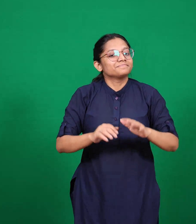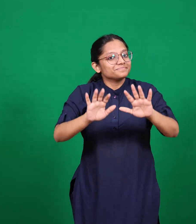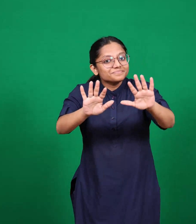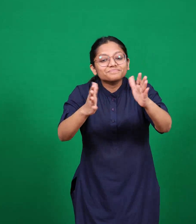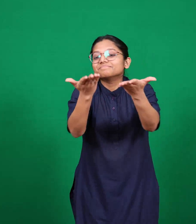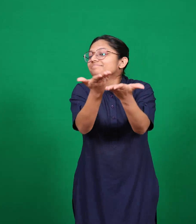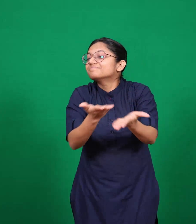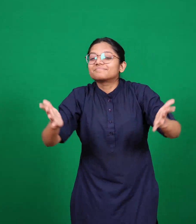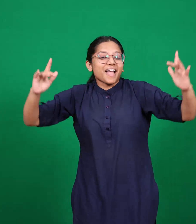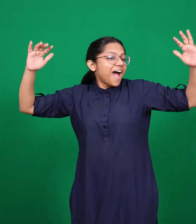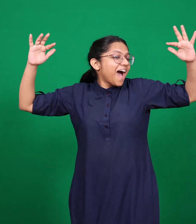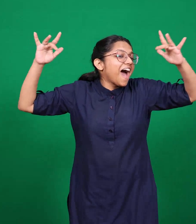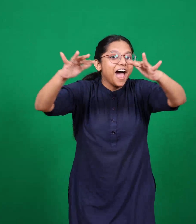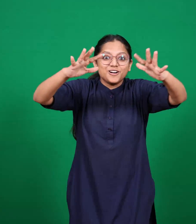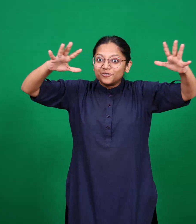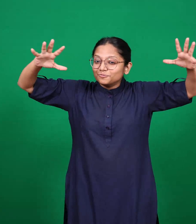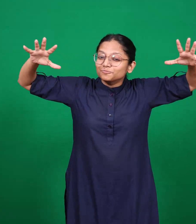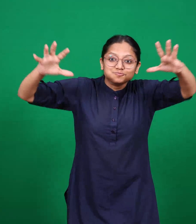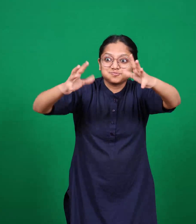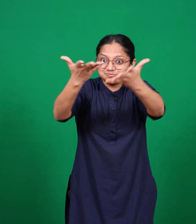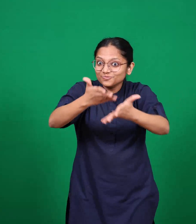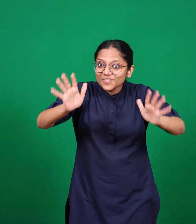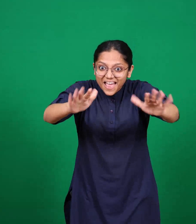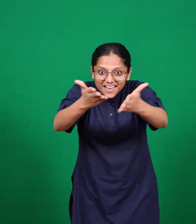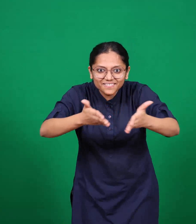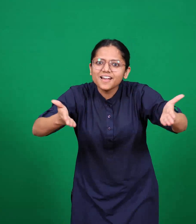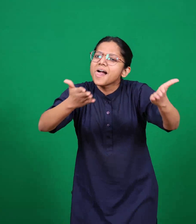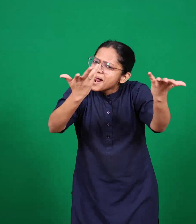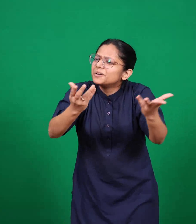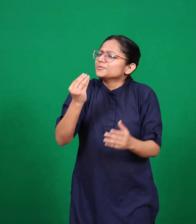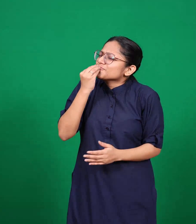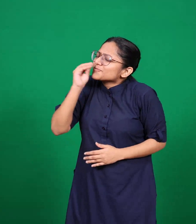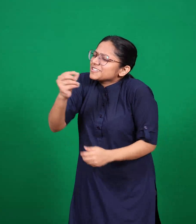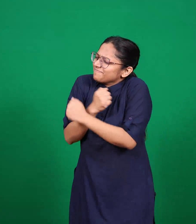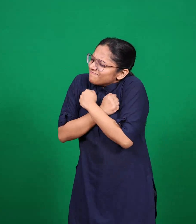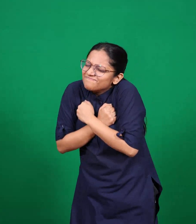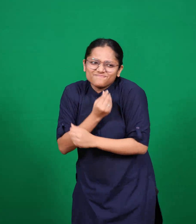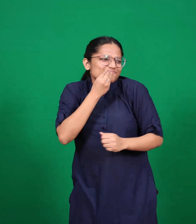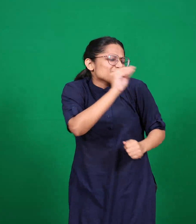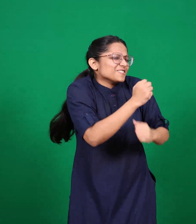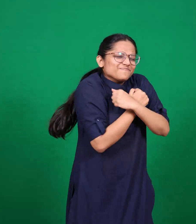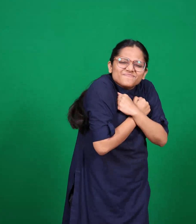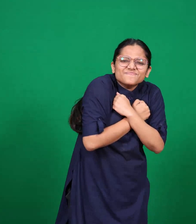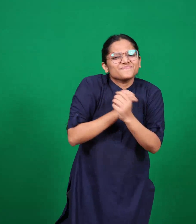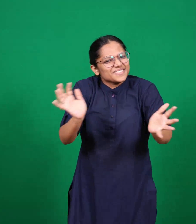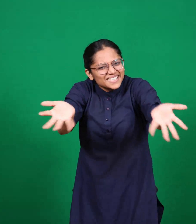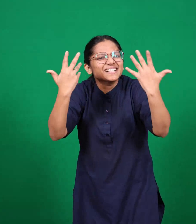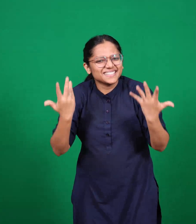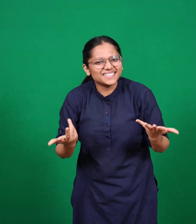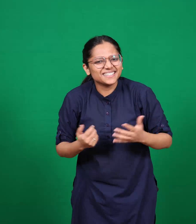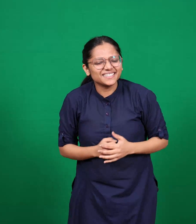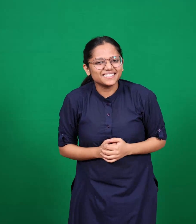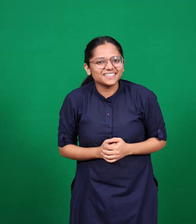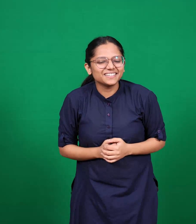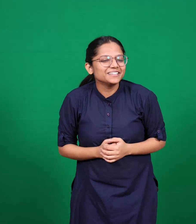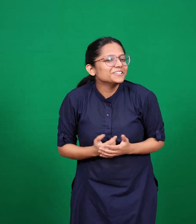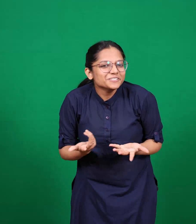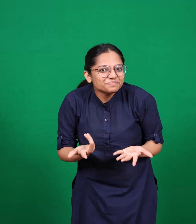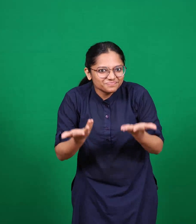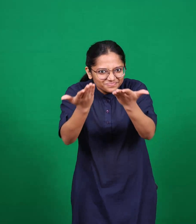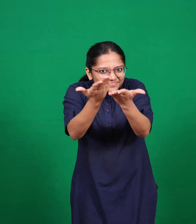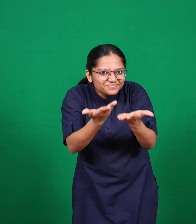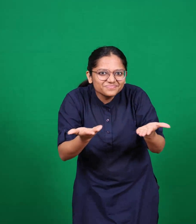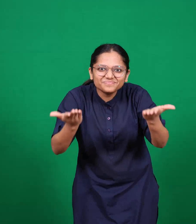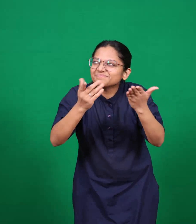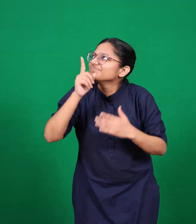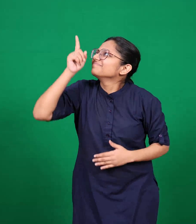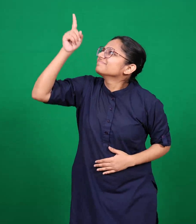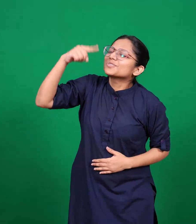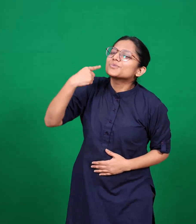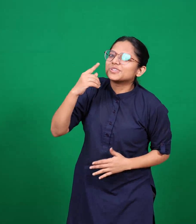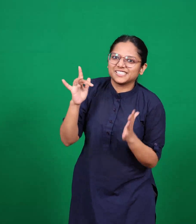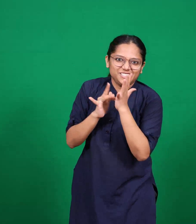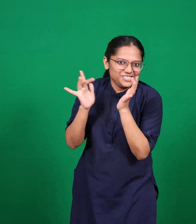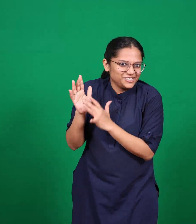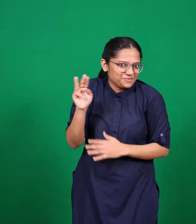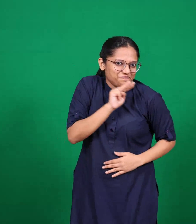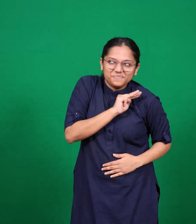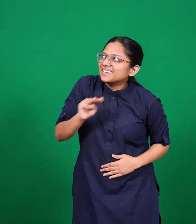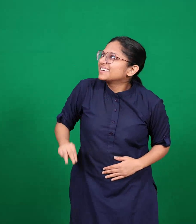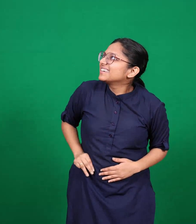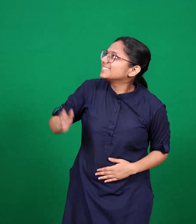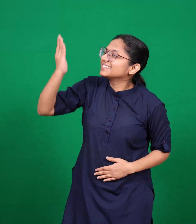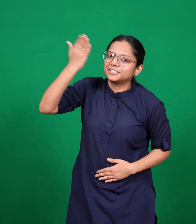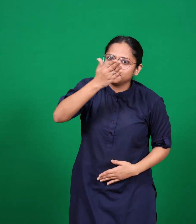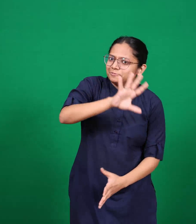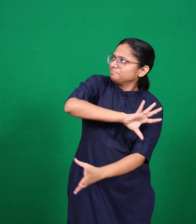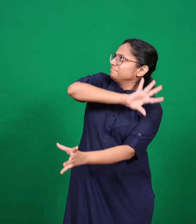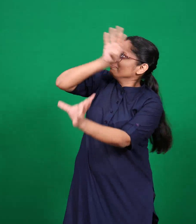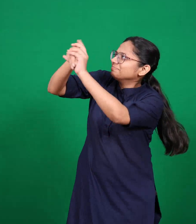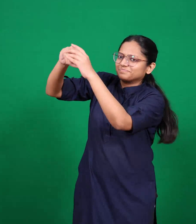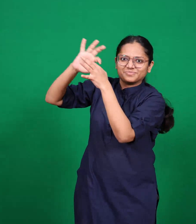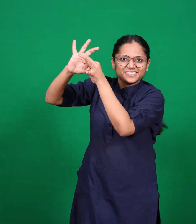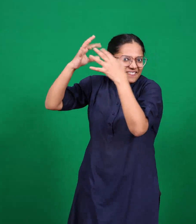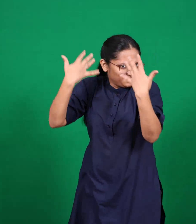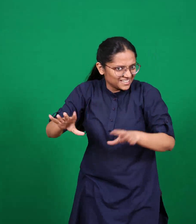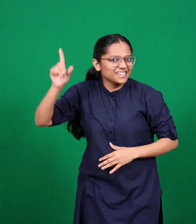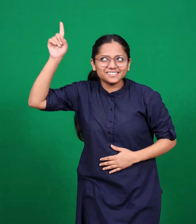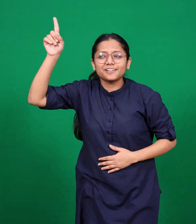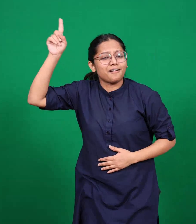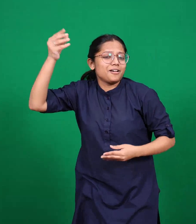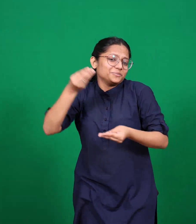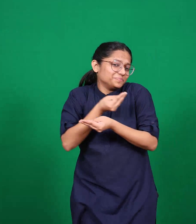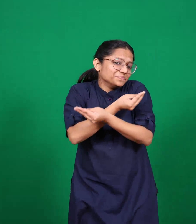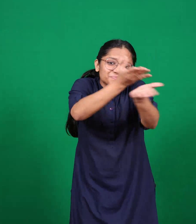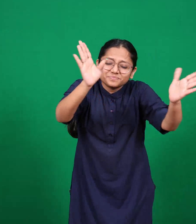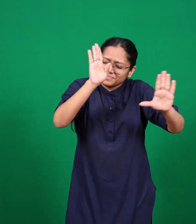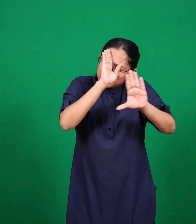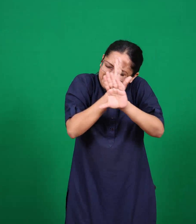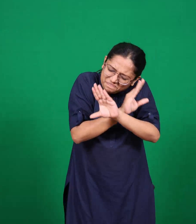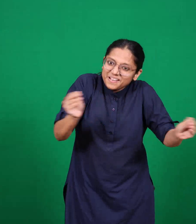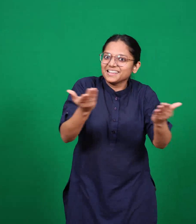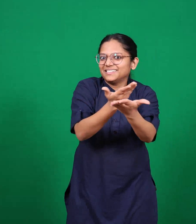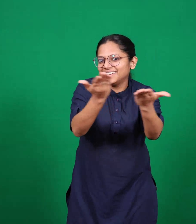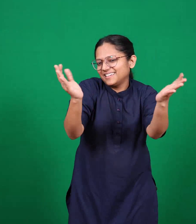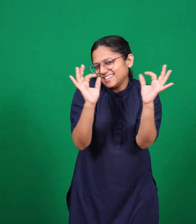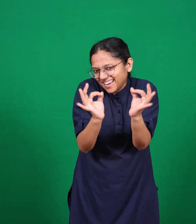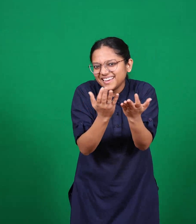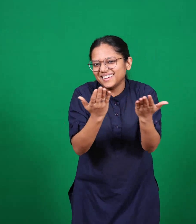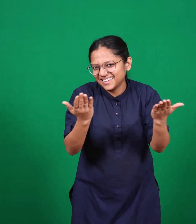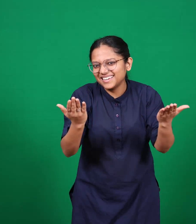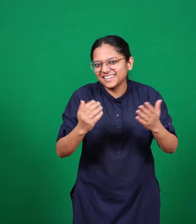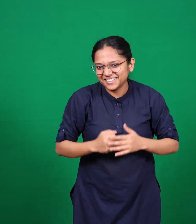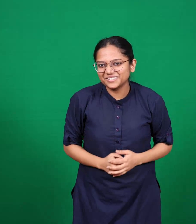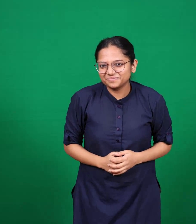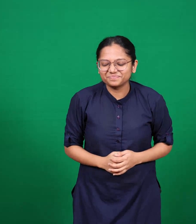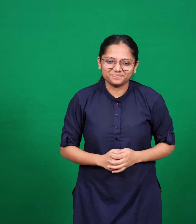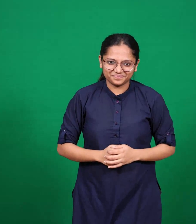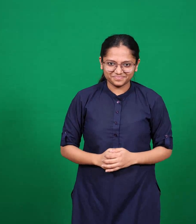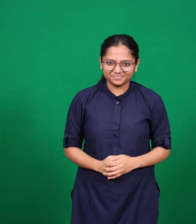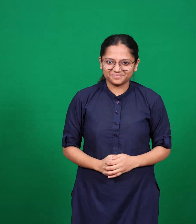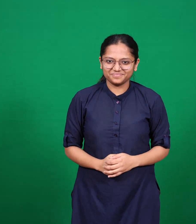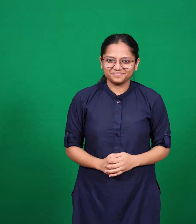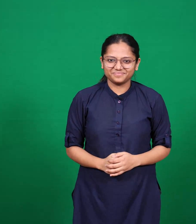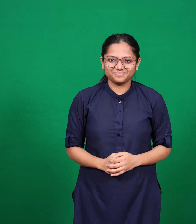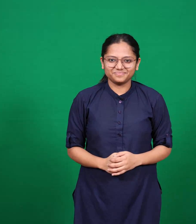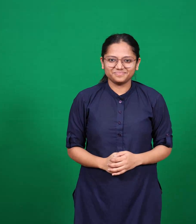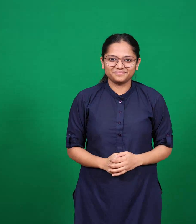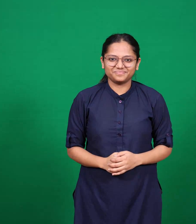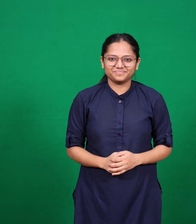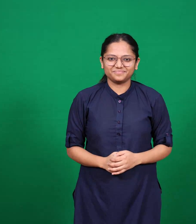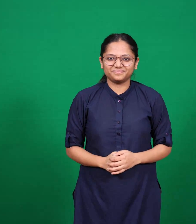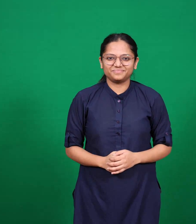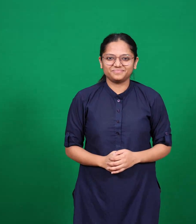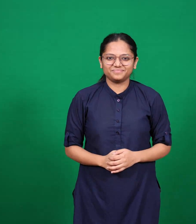Greet one another with a kiss of love. Peace to all of you who are in Christ.